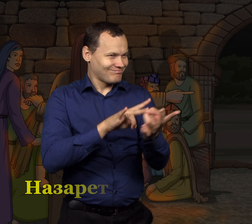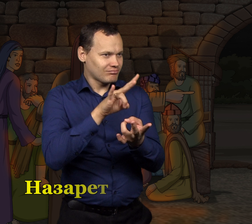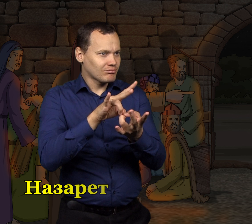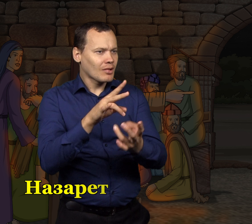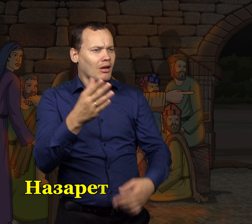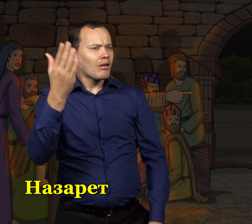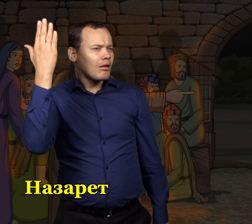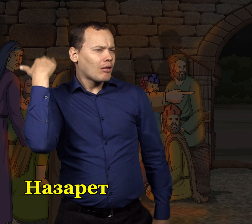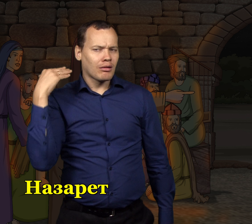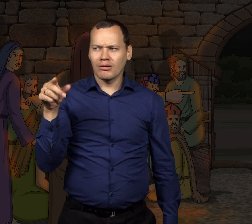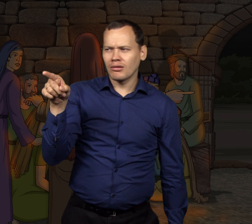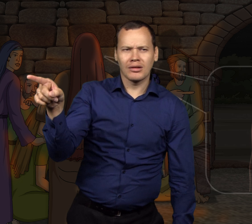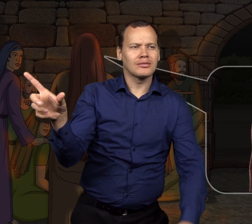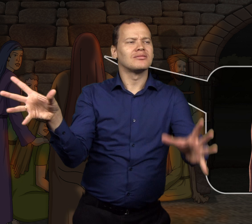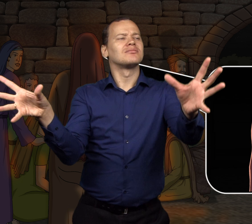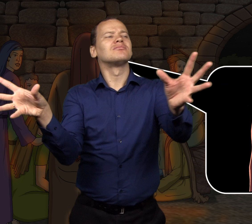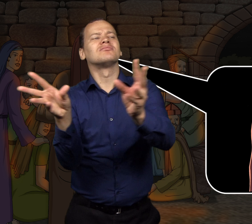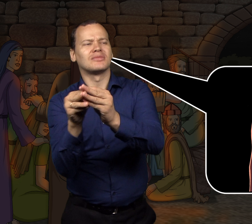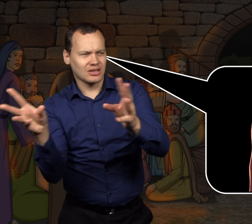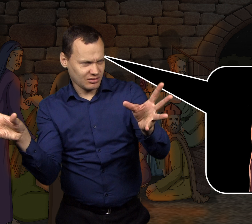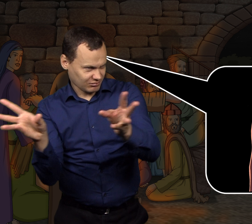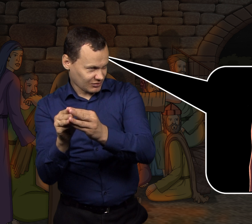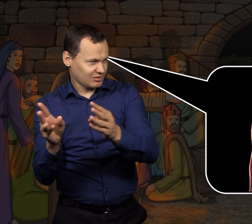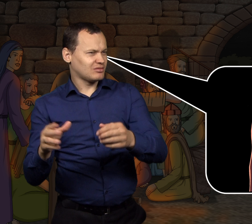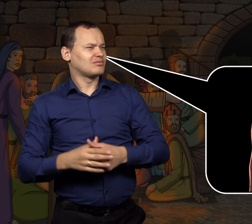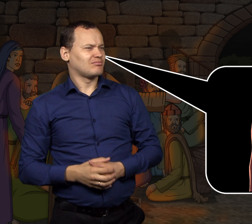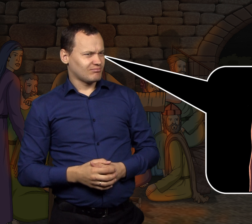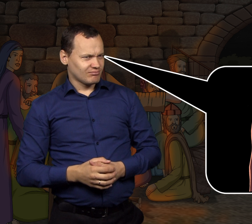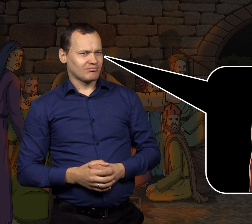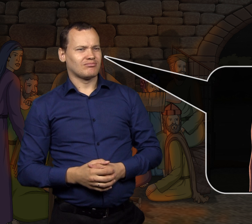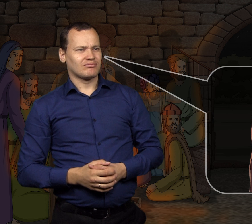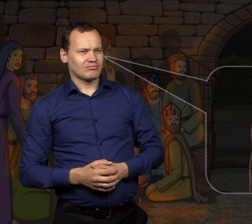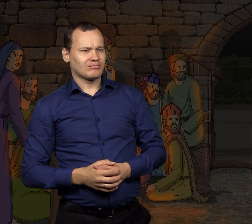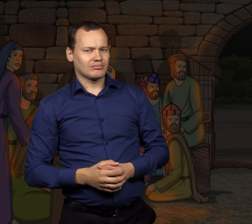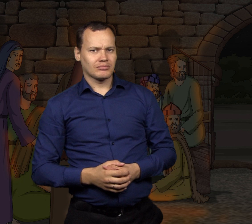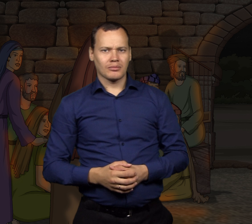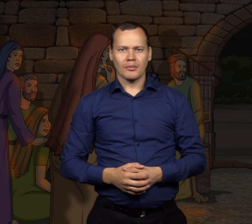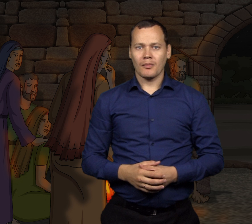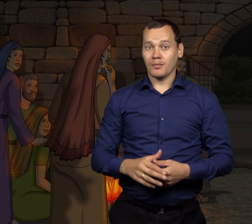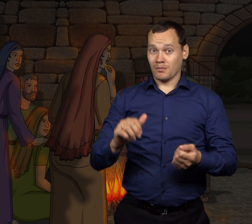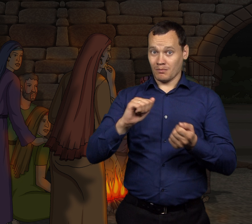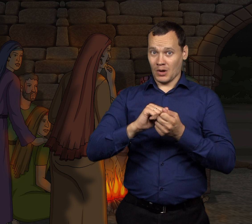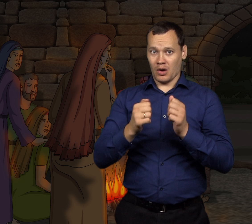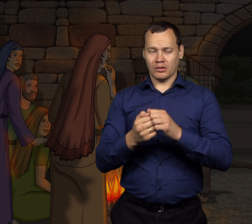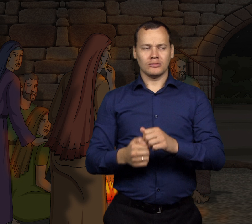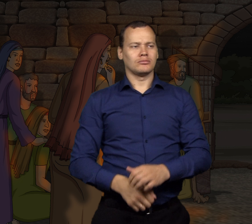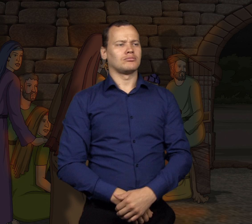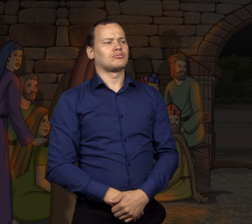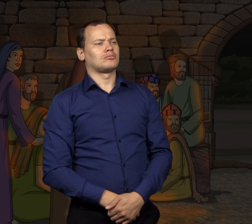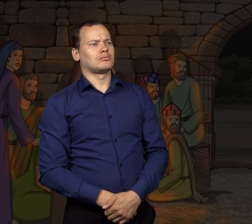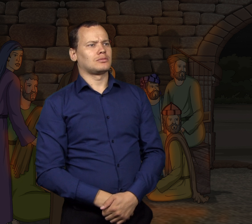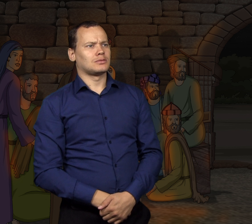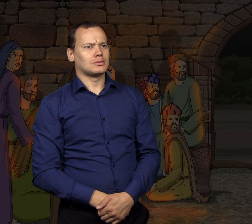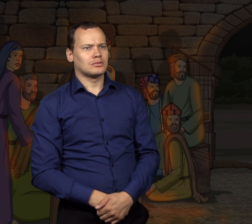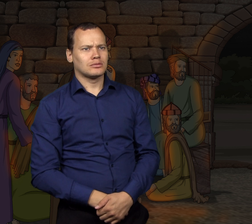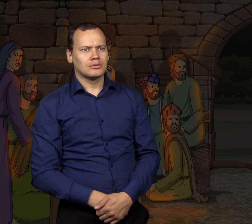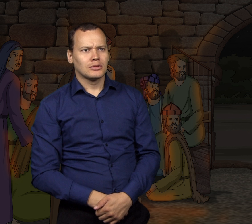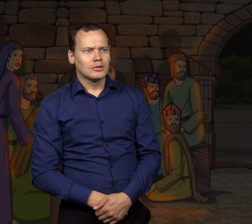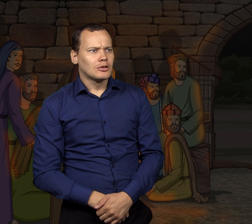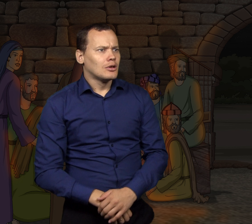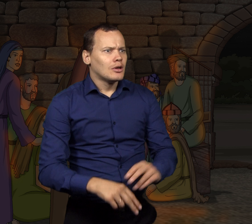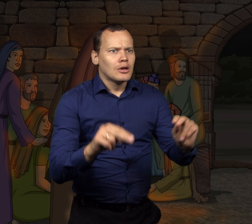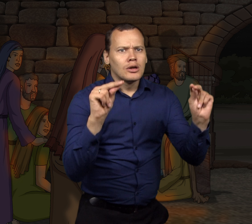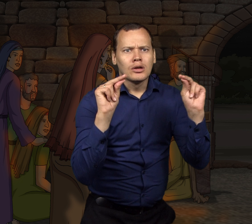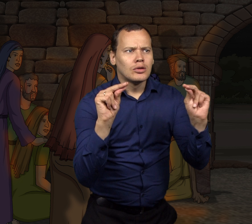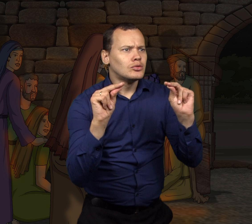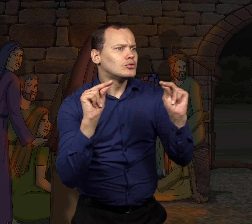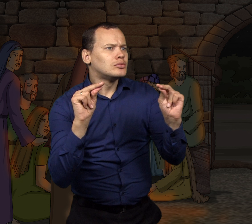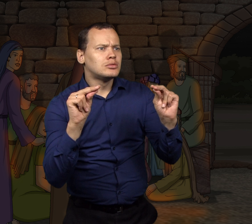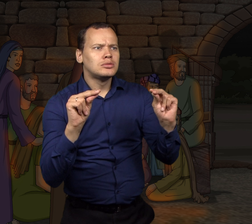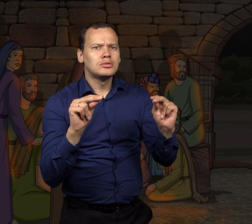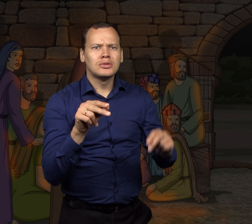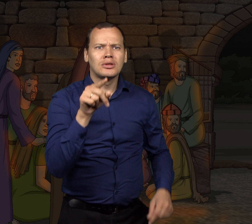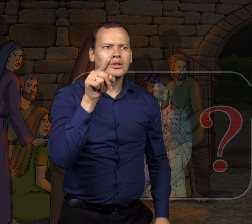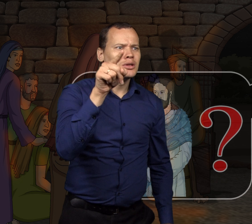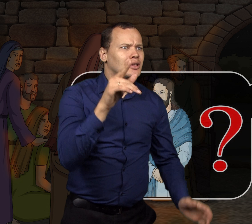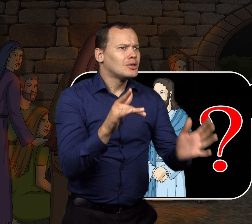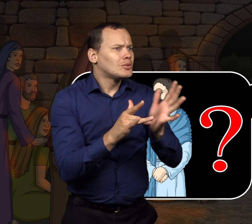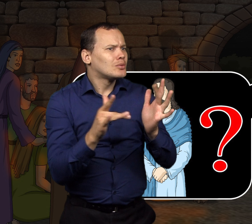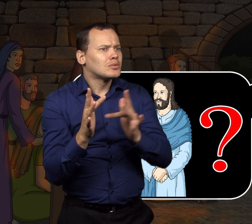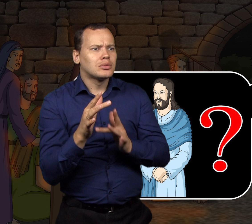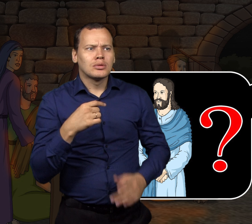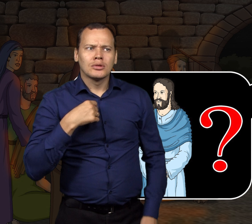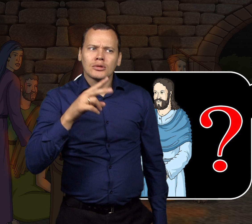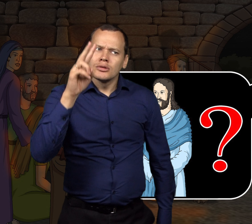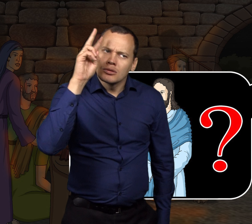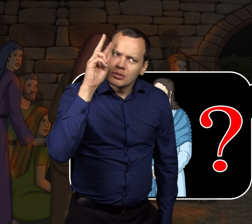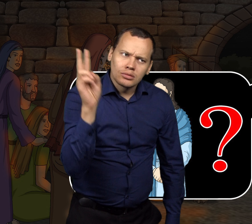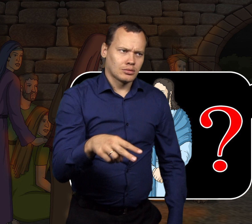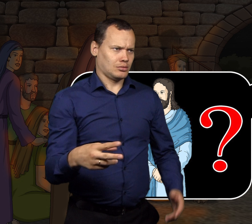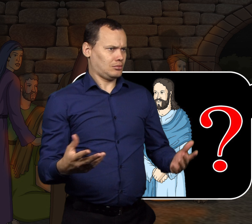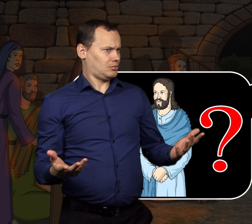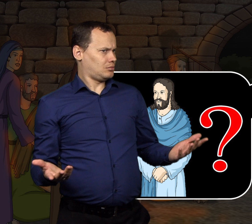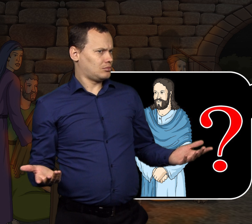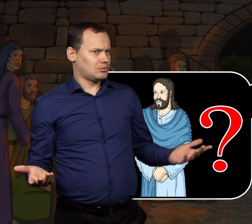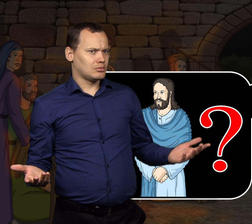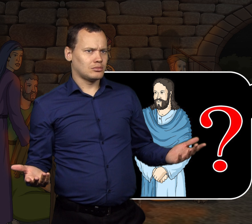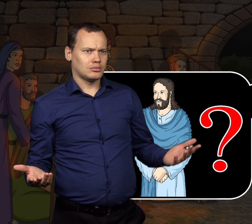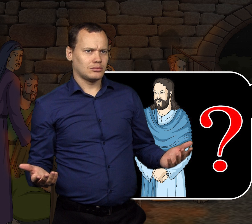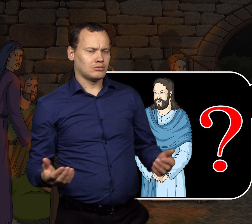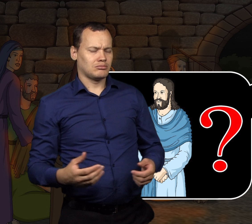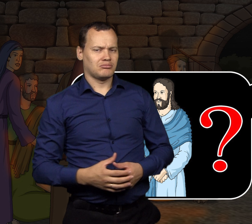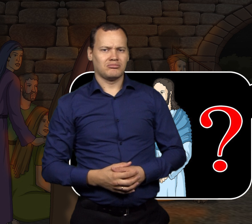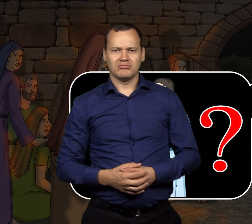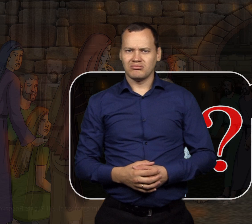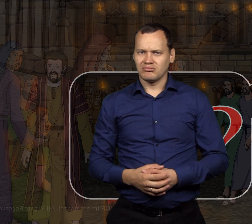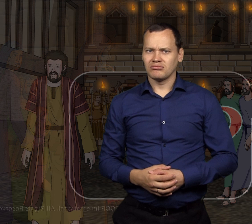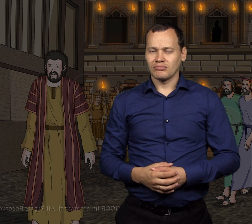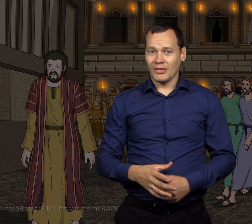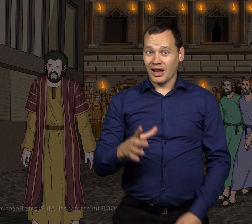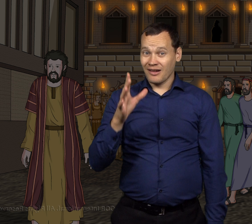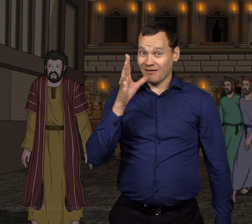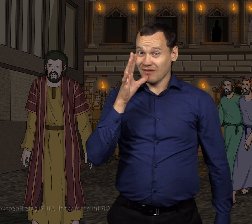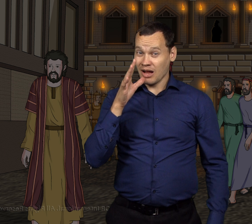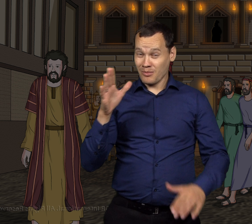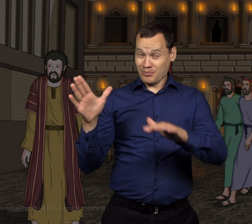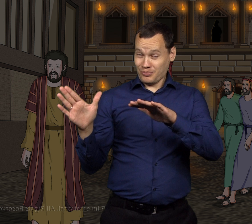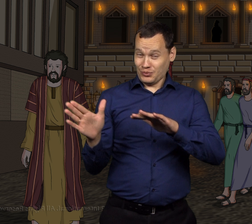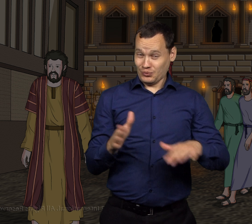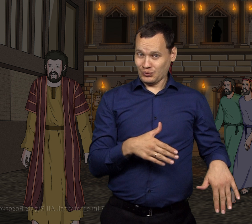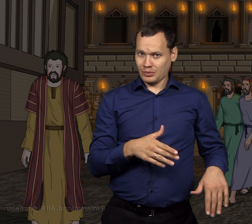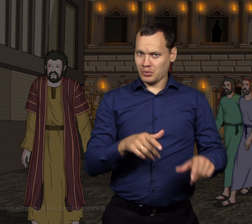And again he denied it with an oath: “I do not know the man!”